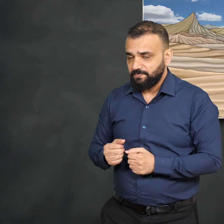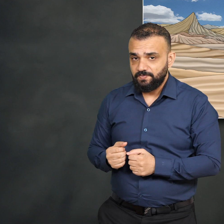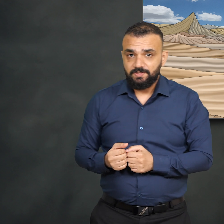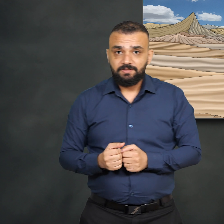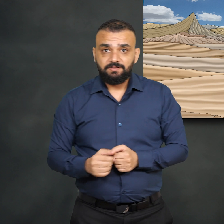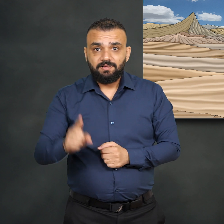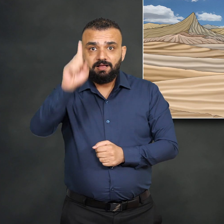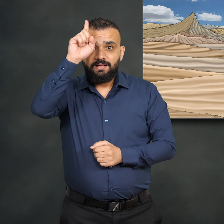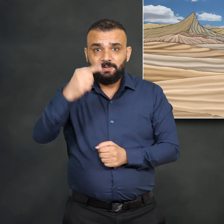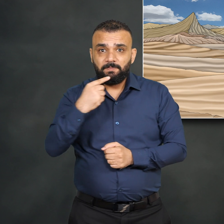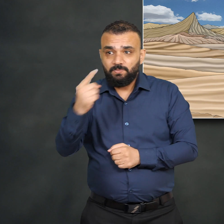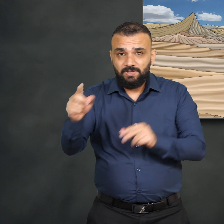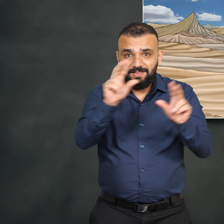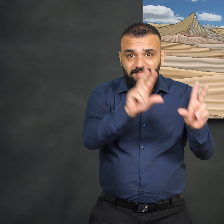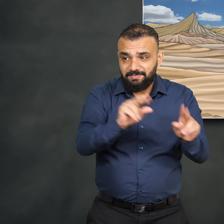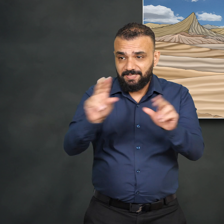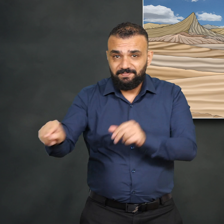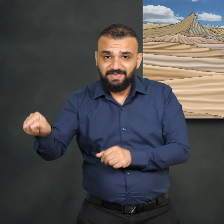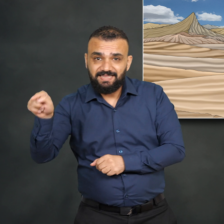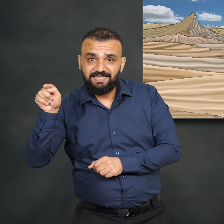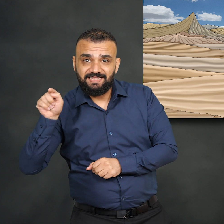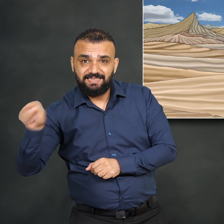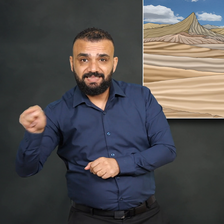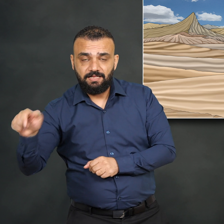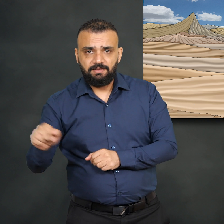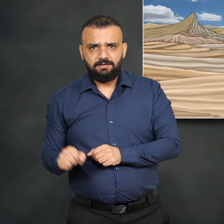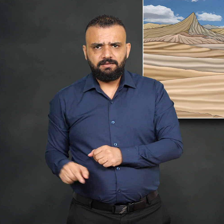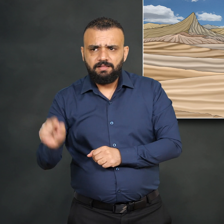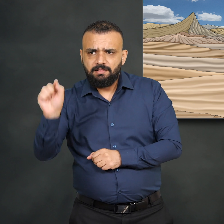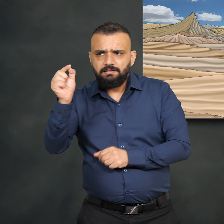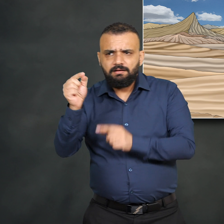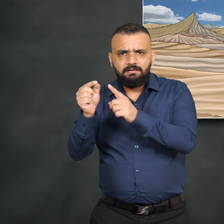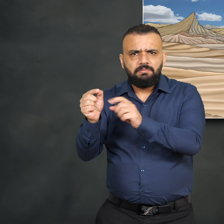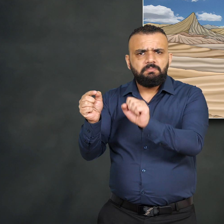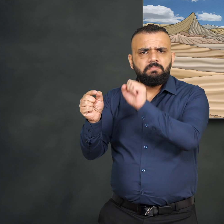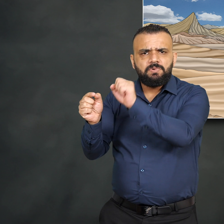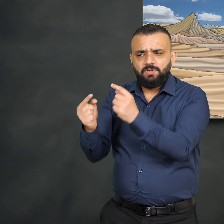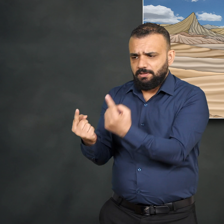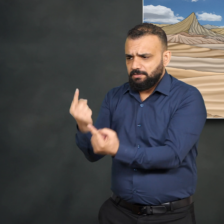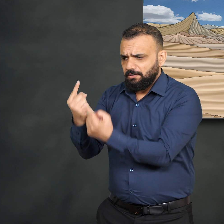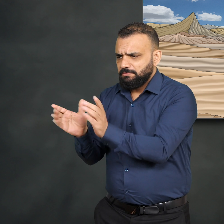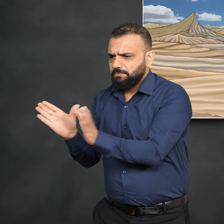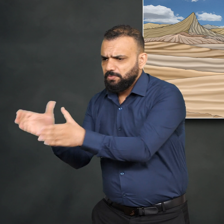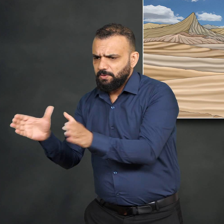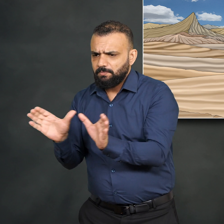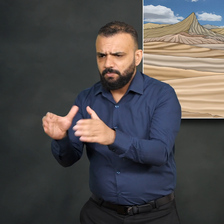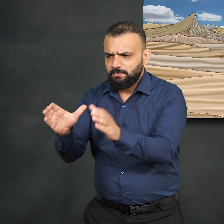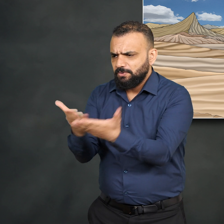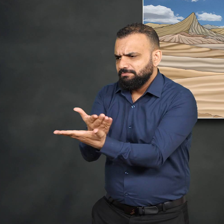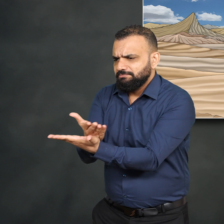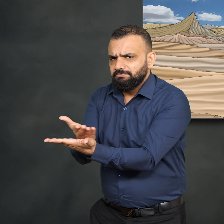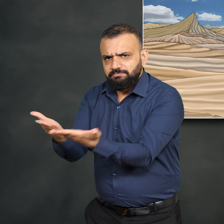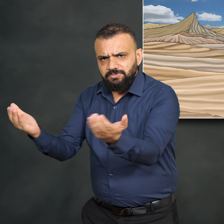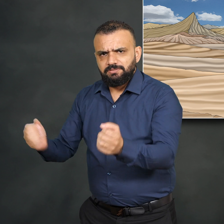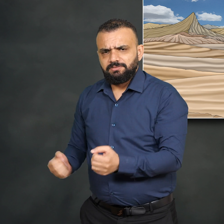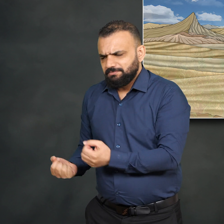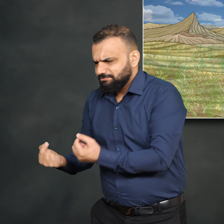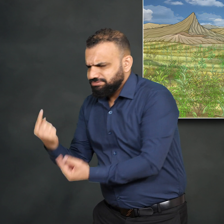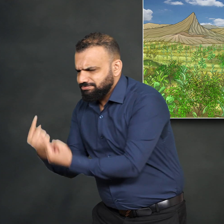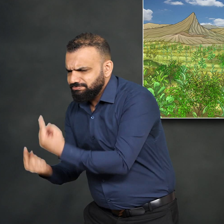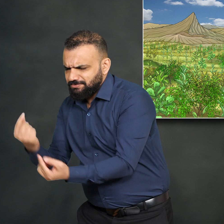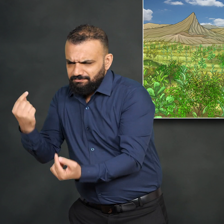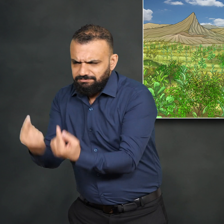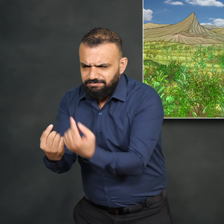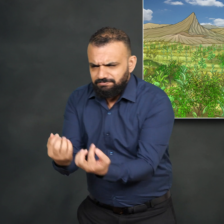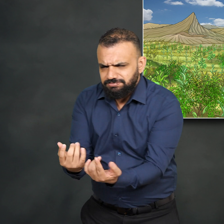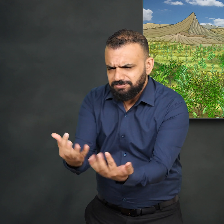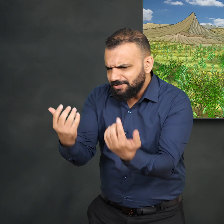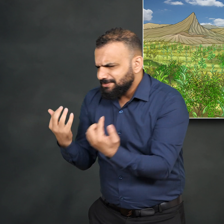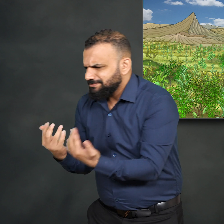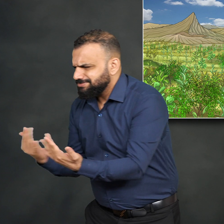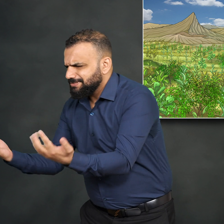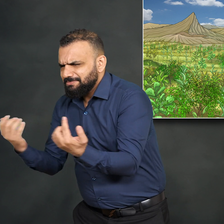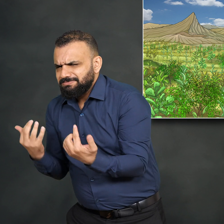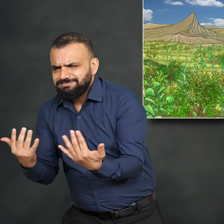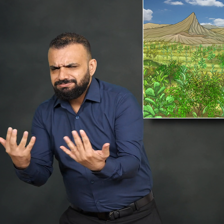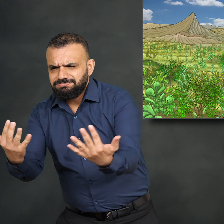And it was so.